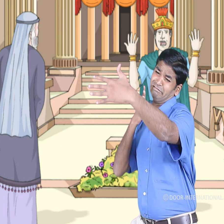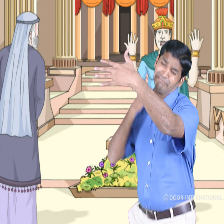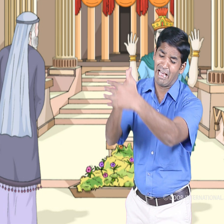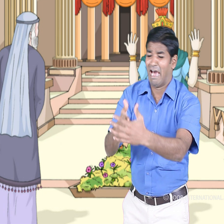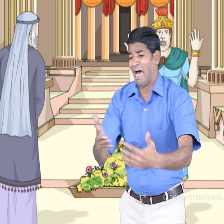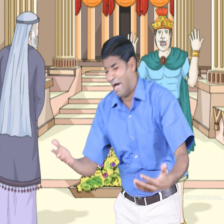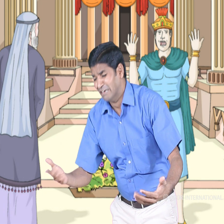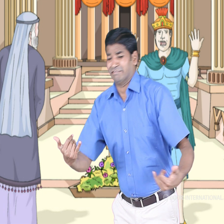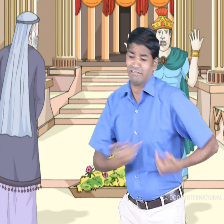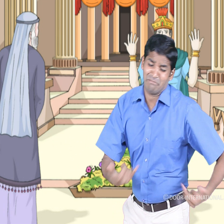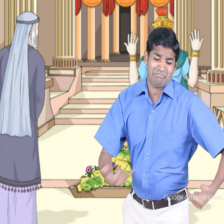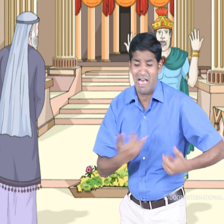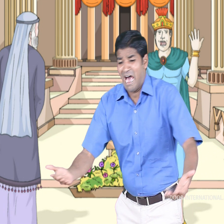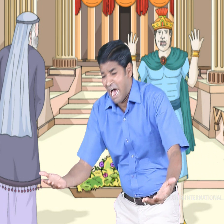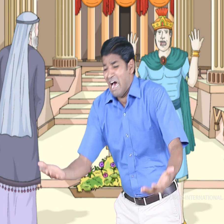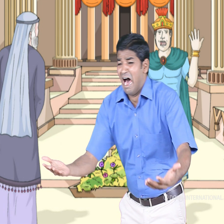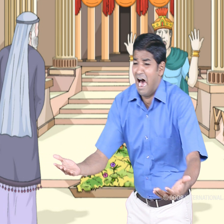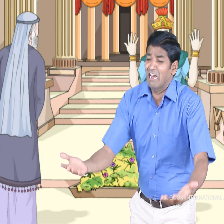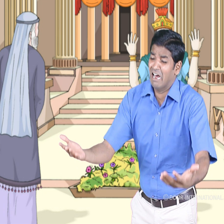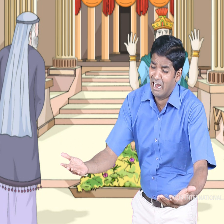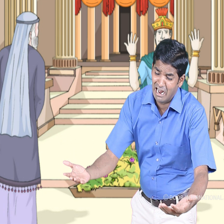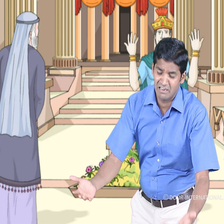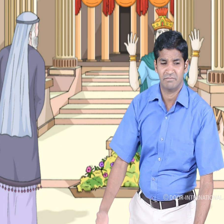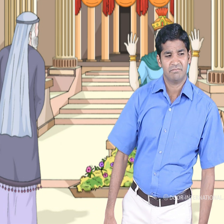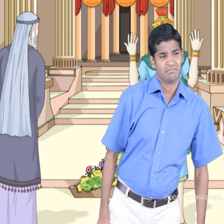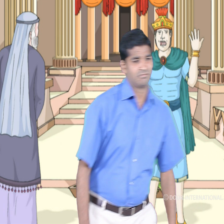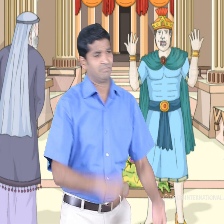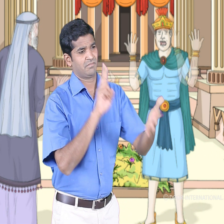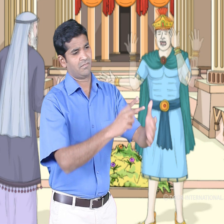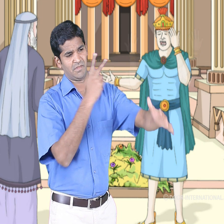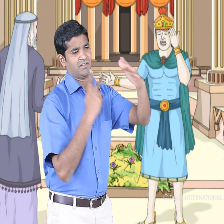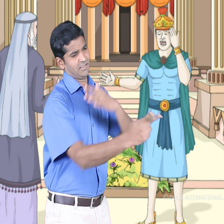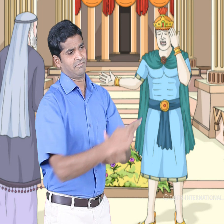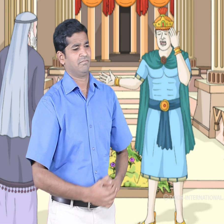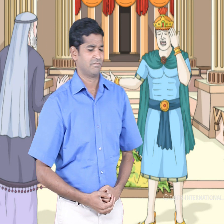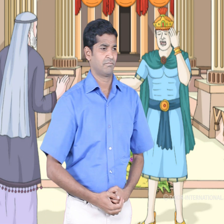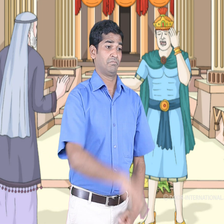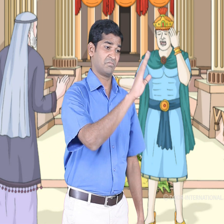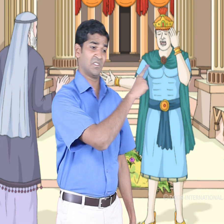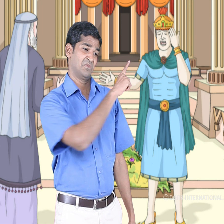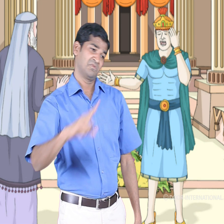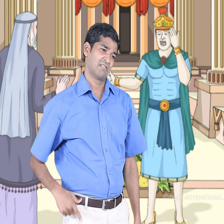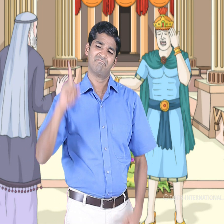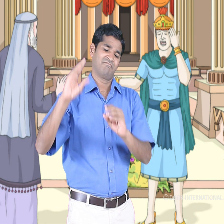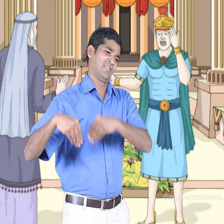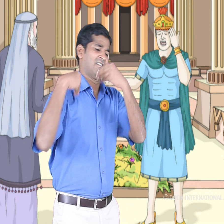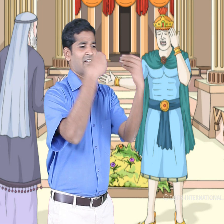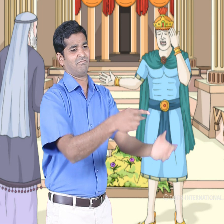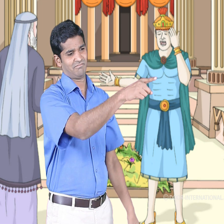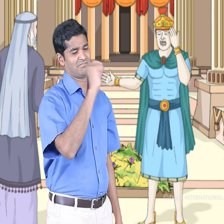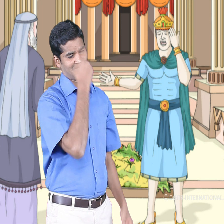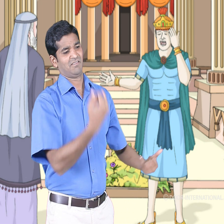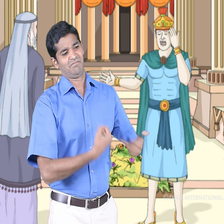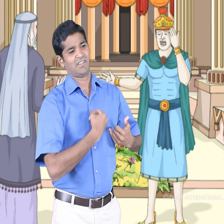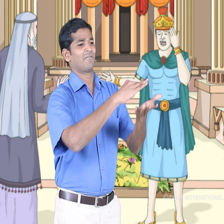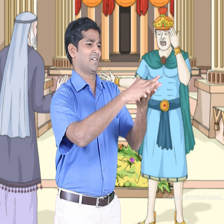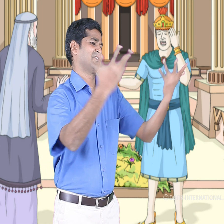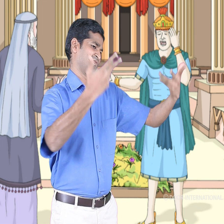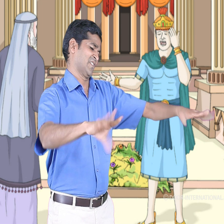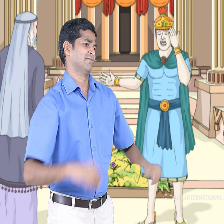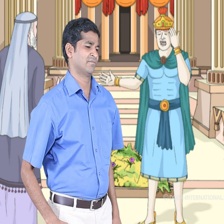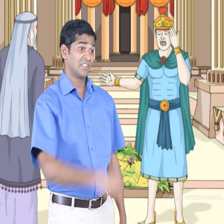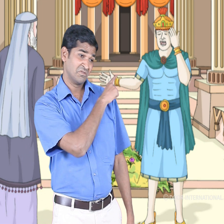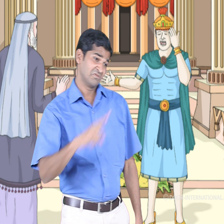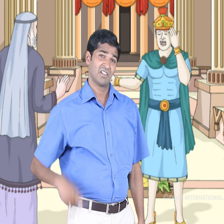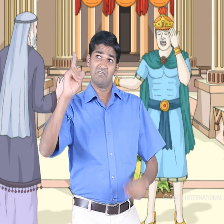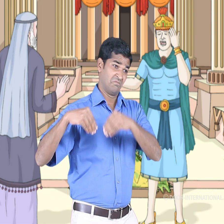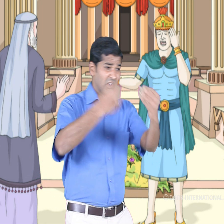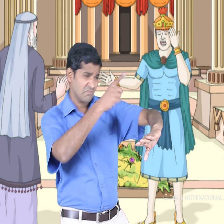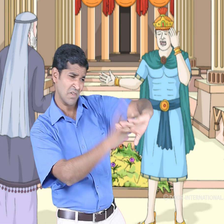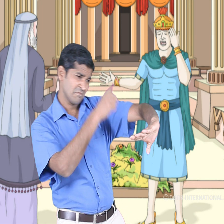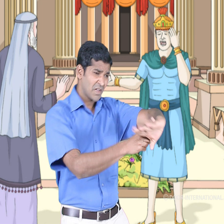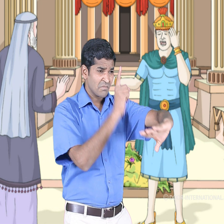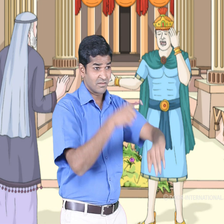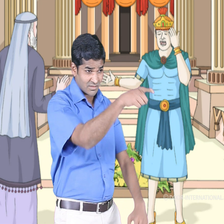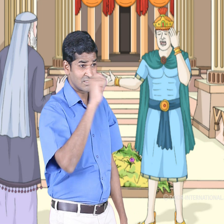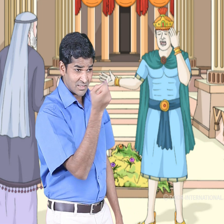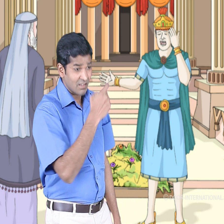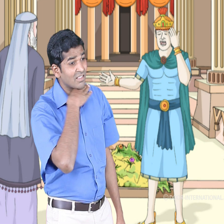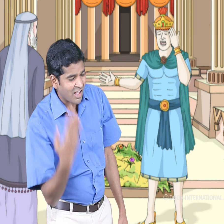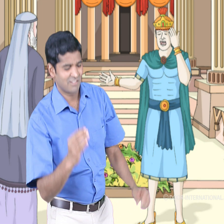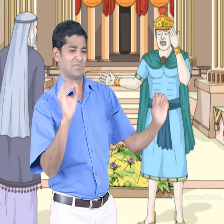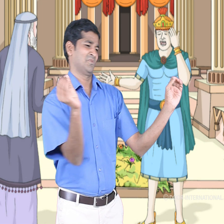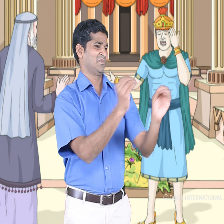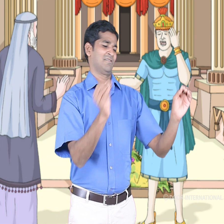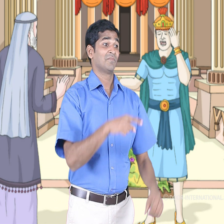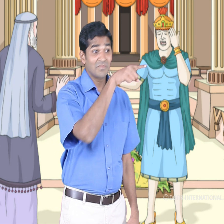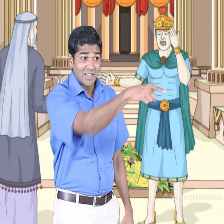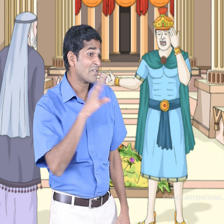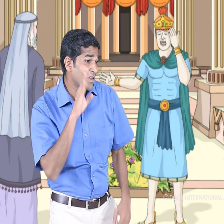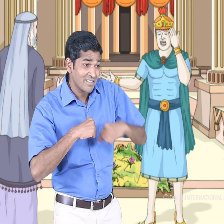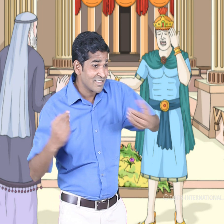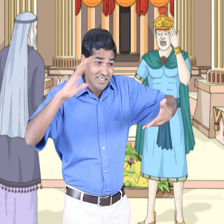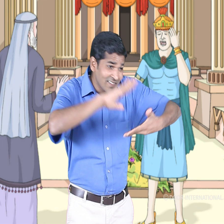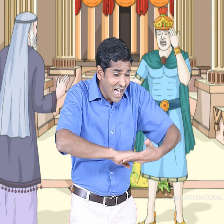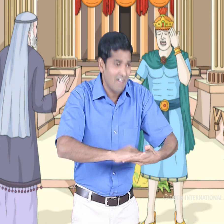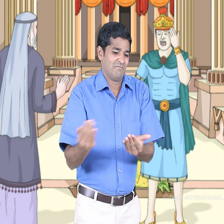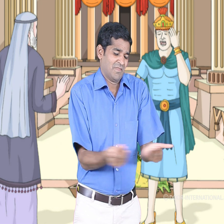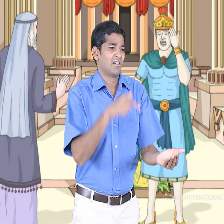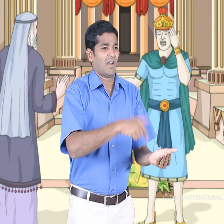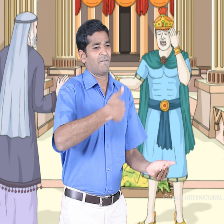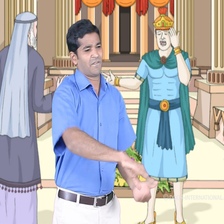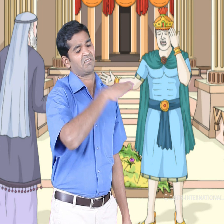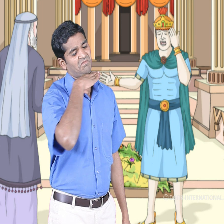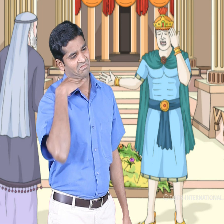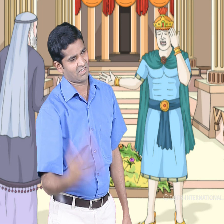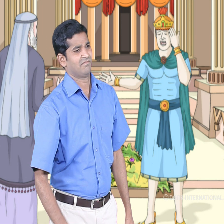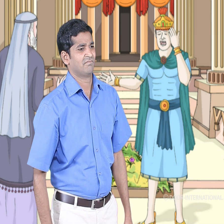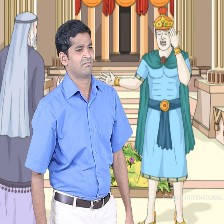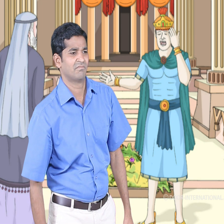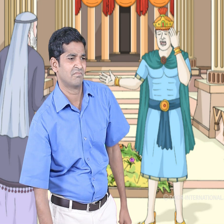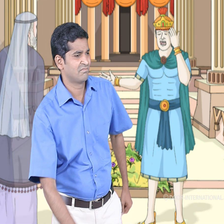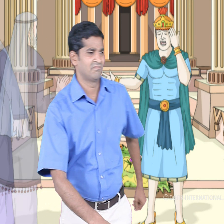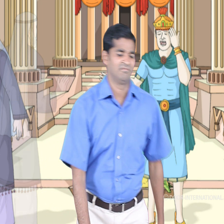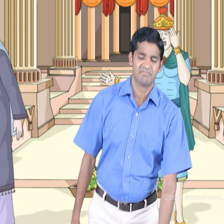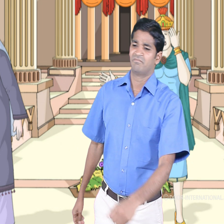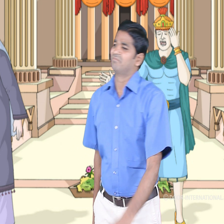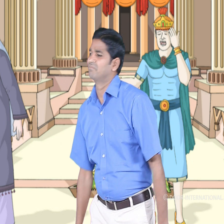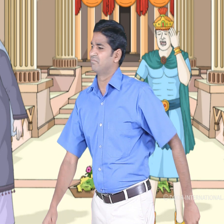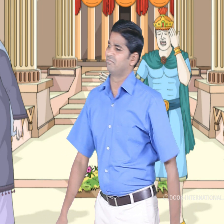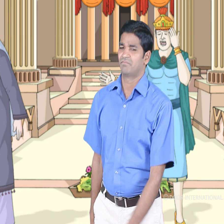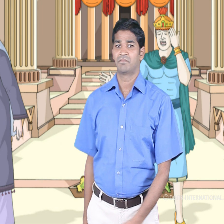“You will not die. Nevertheless, because by this deed you have shown utter contempt for the word of the LORD, the son born to you will surely die.”